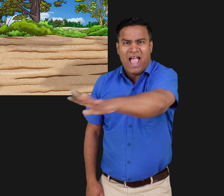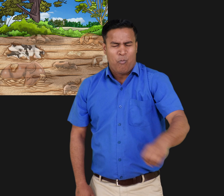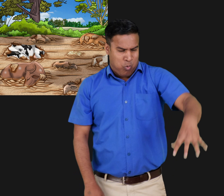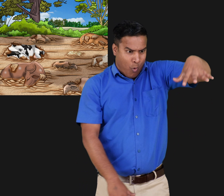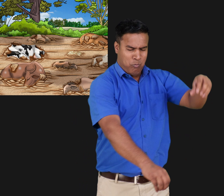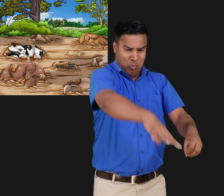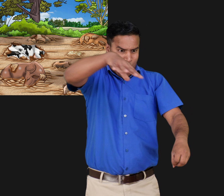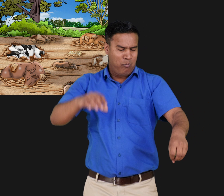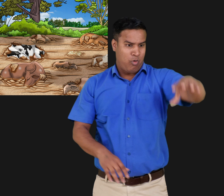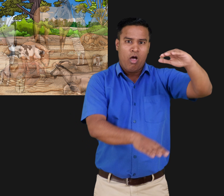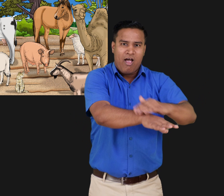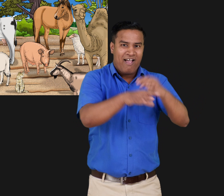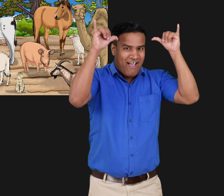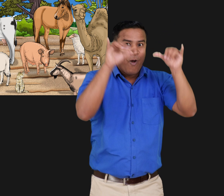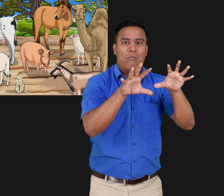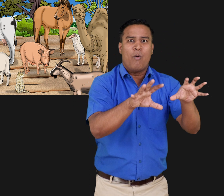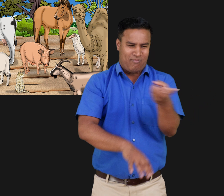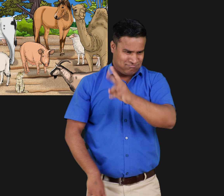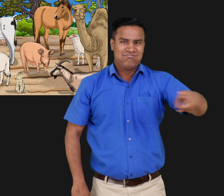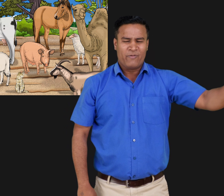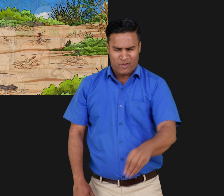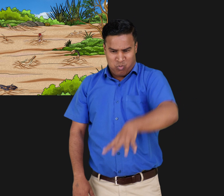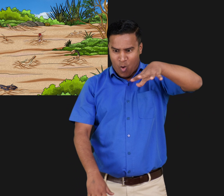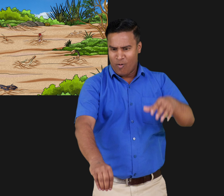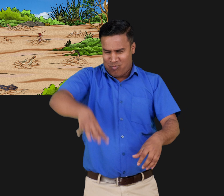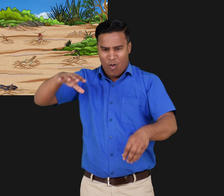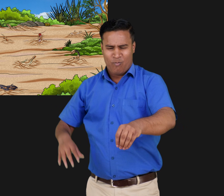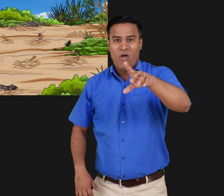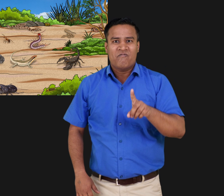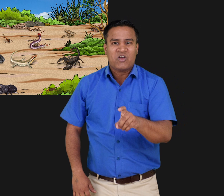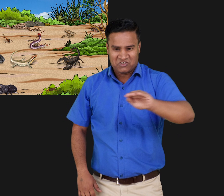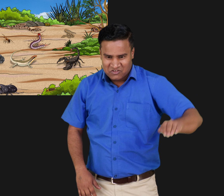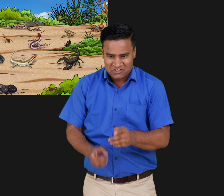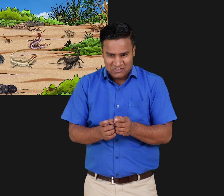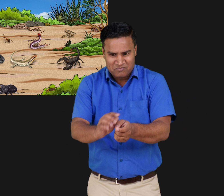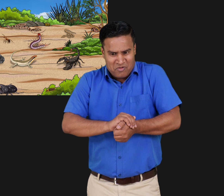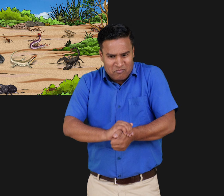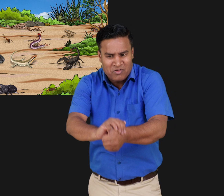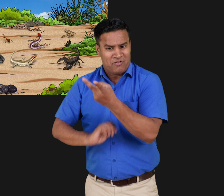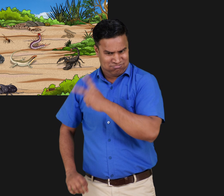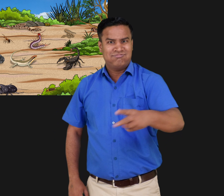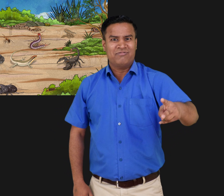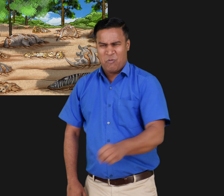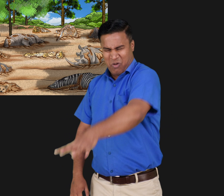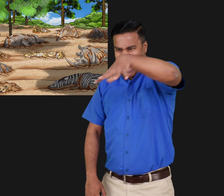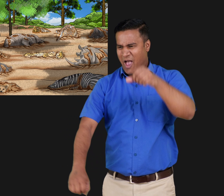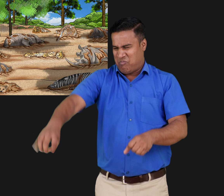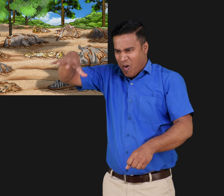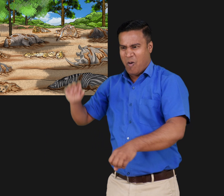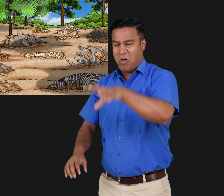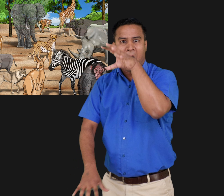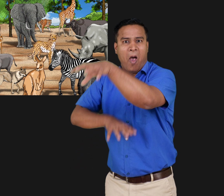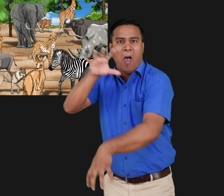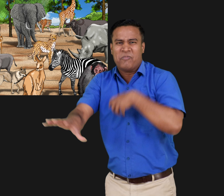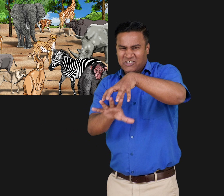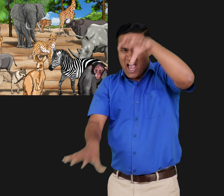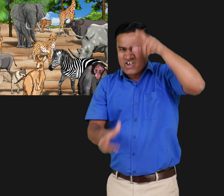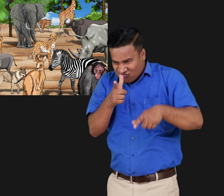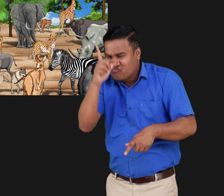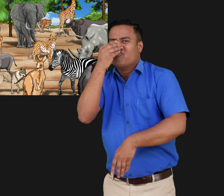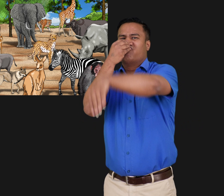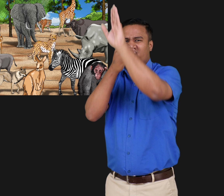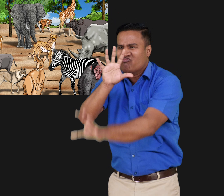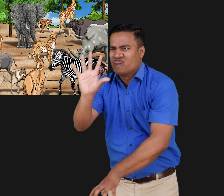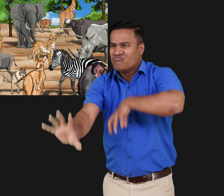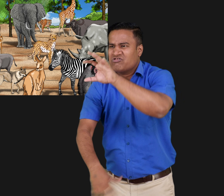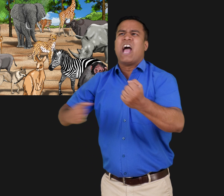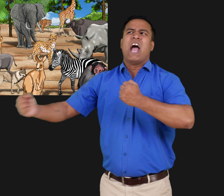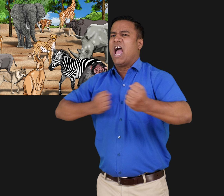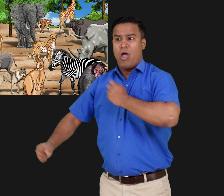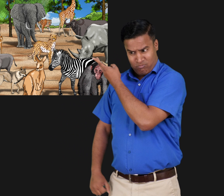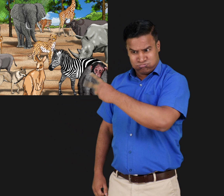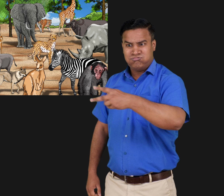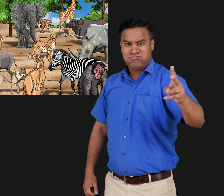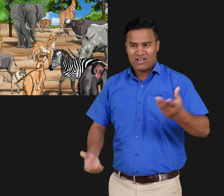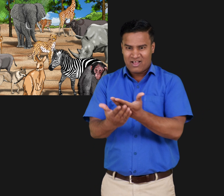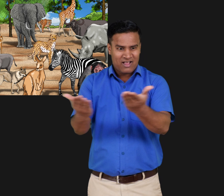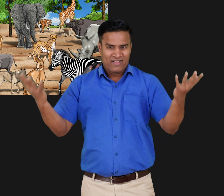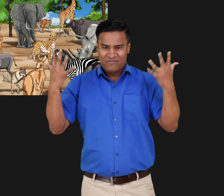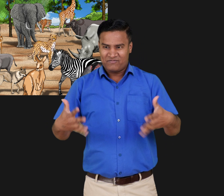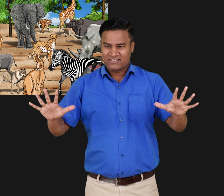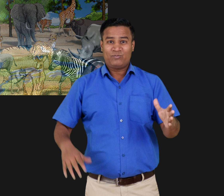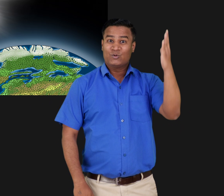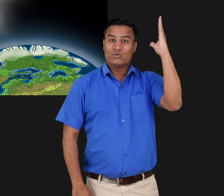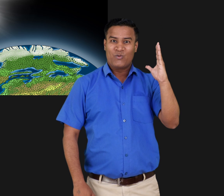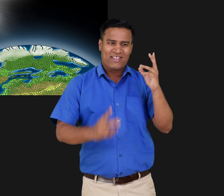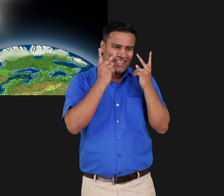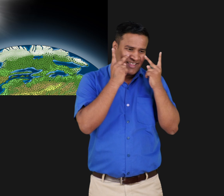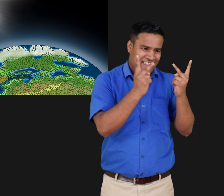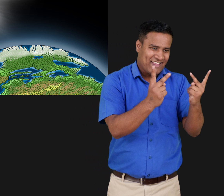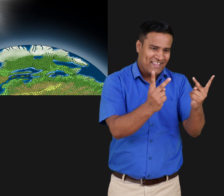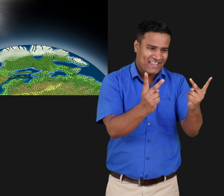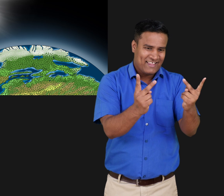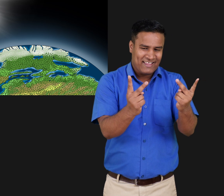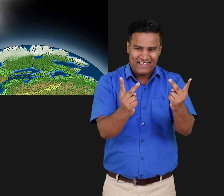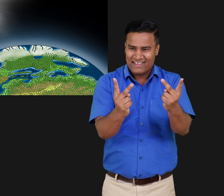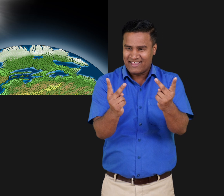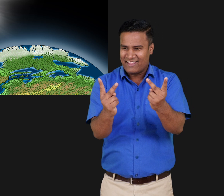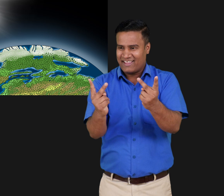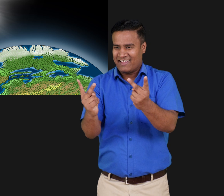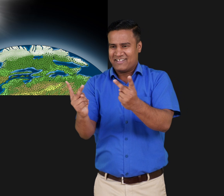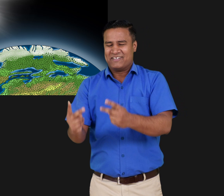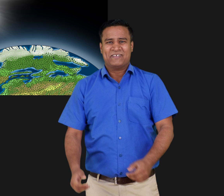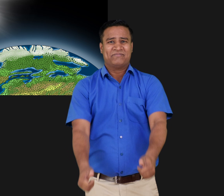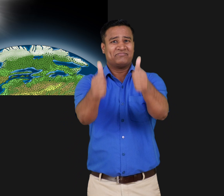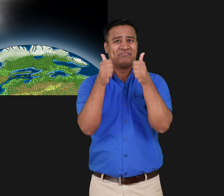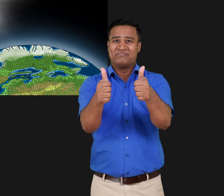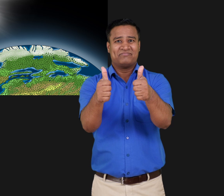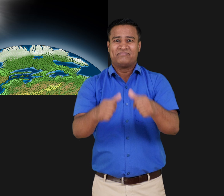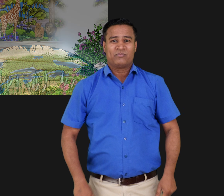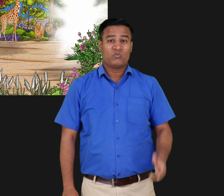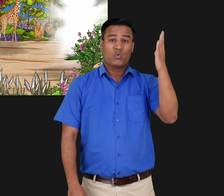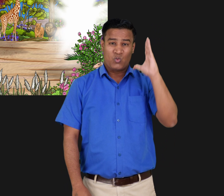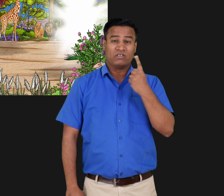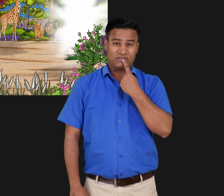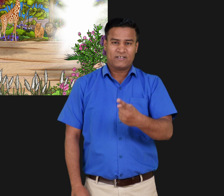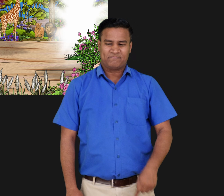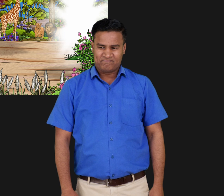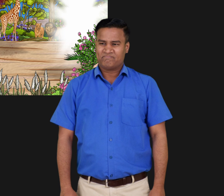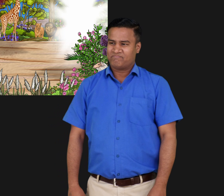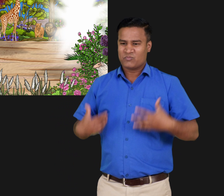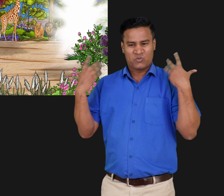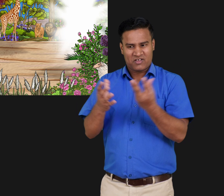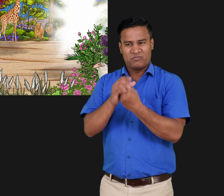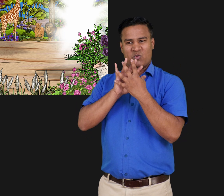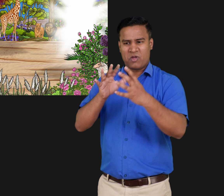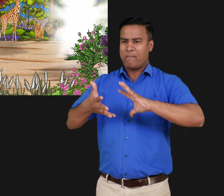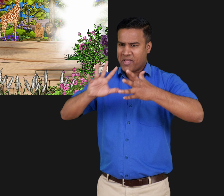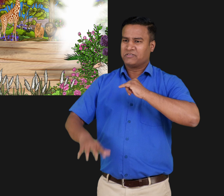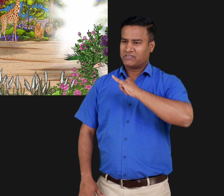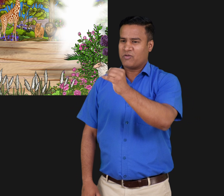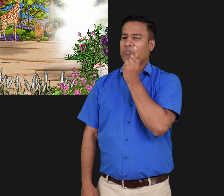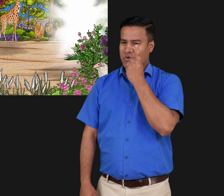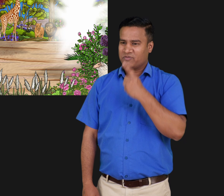God made the beasts of the earth according to their kinds, the livestock according to their kinds, and everything that crawls upon the earth according to its kind. And God saw that it was good.